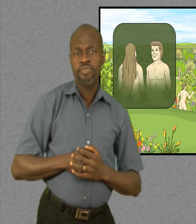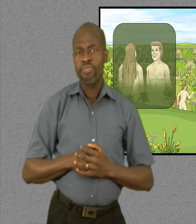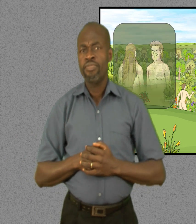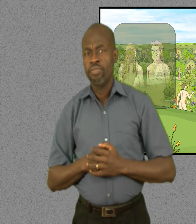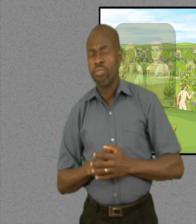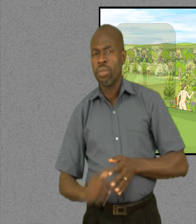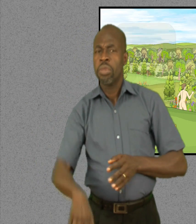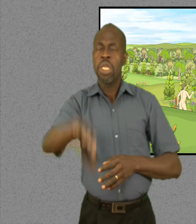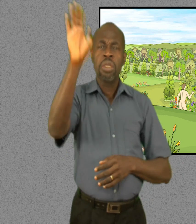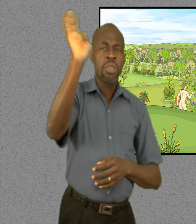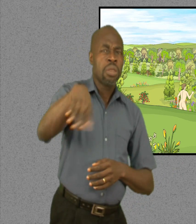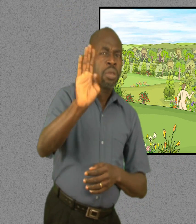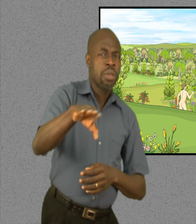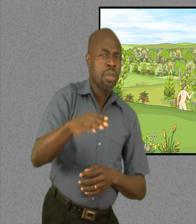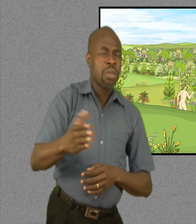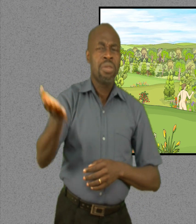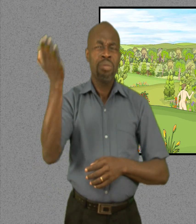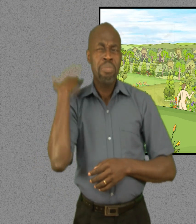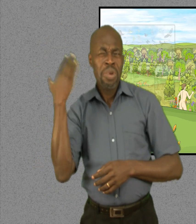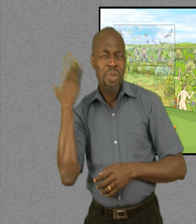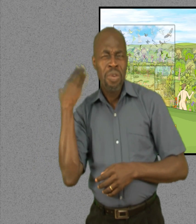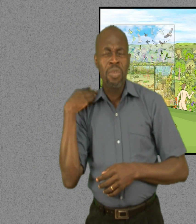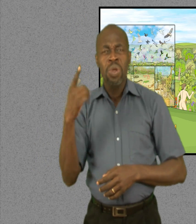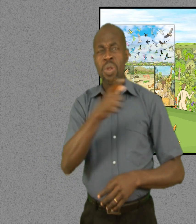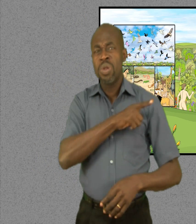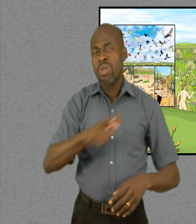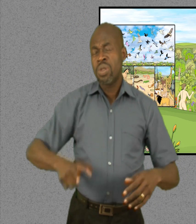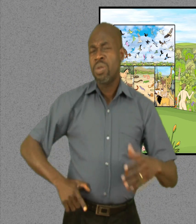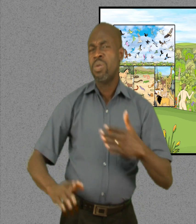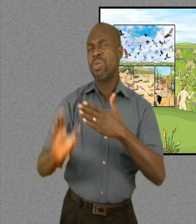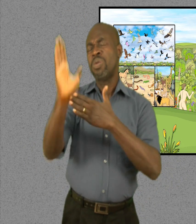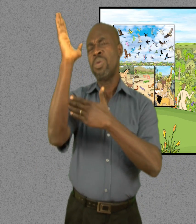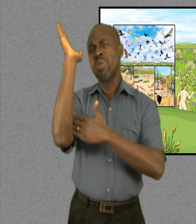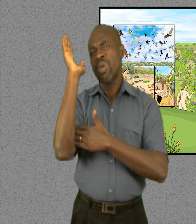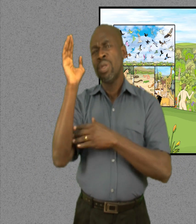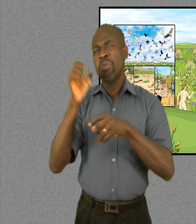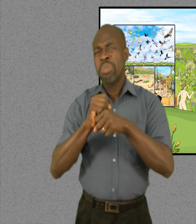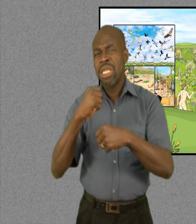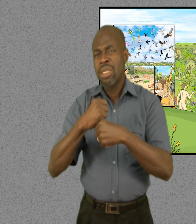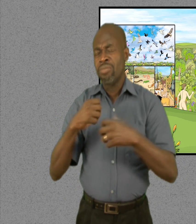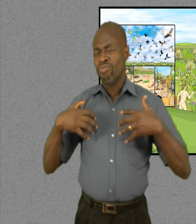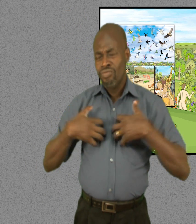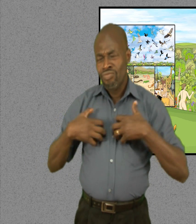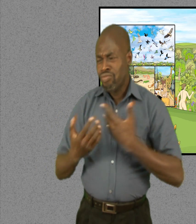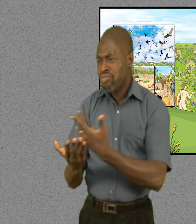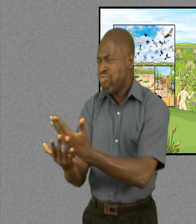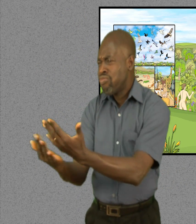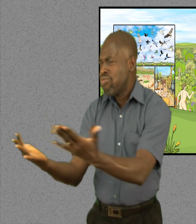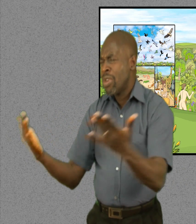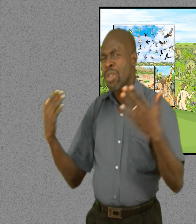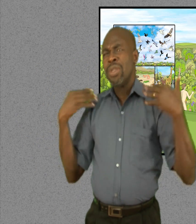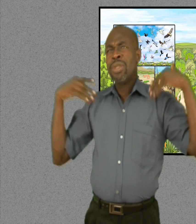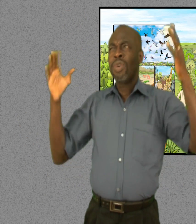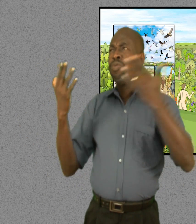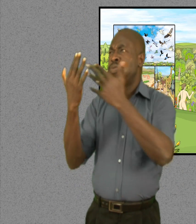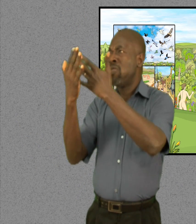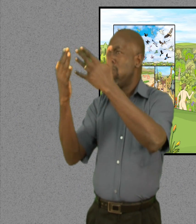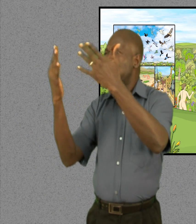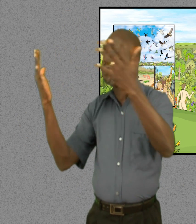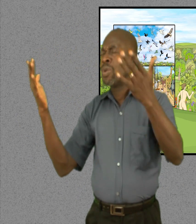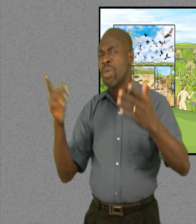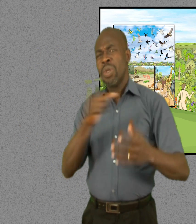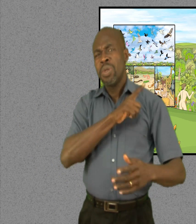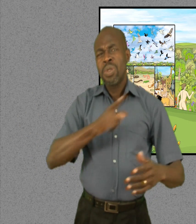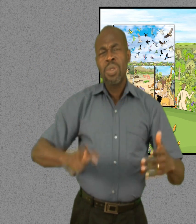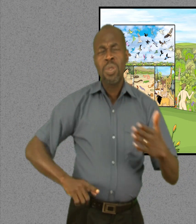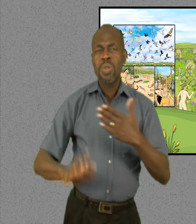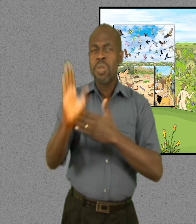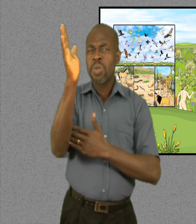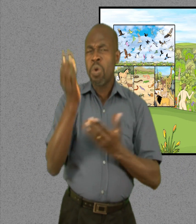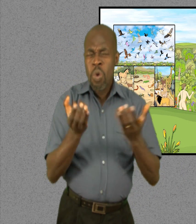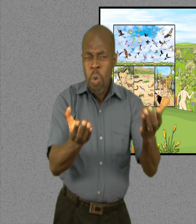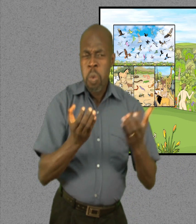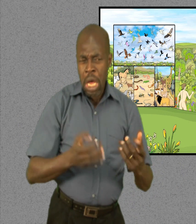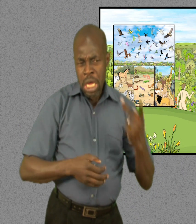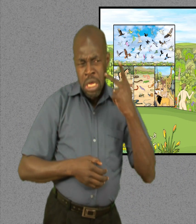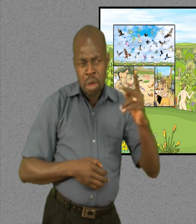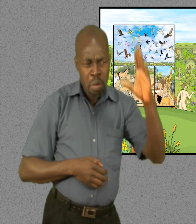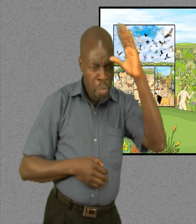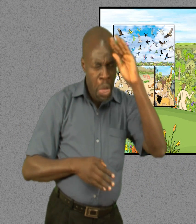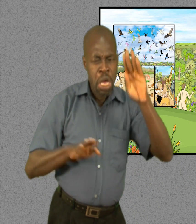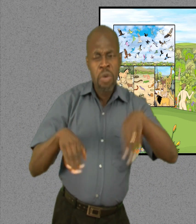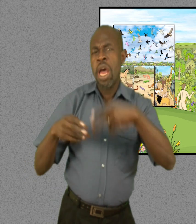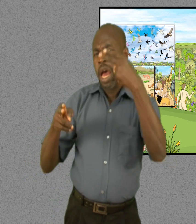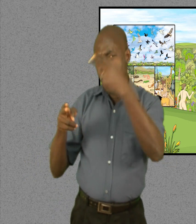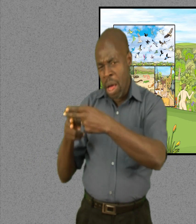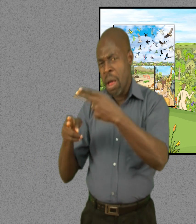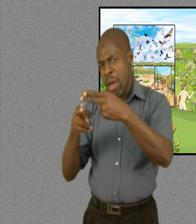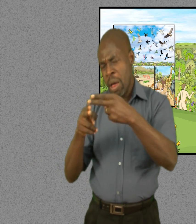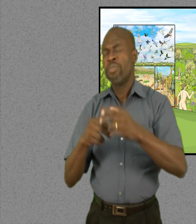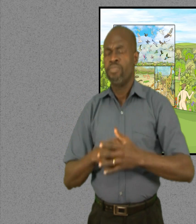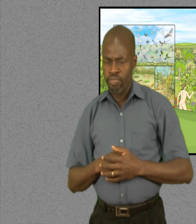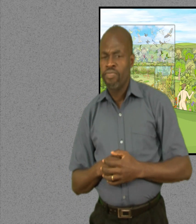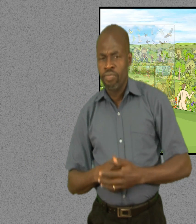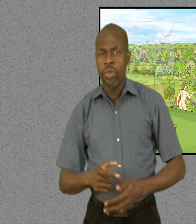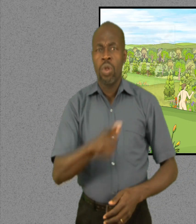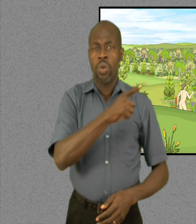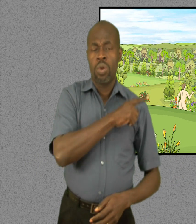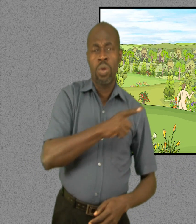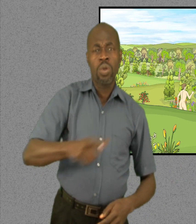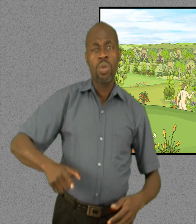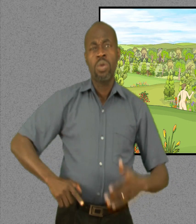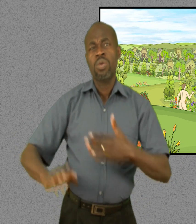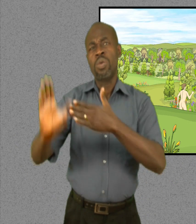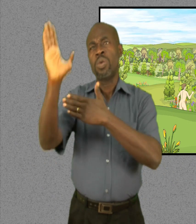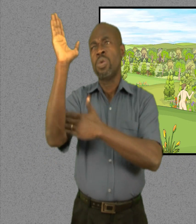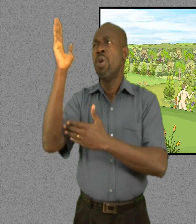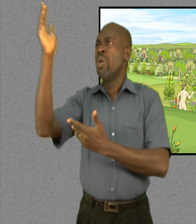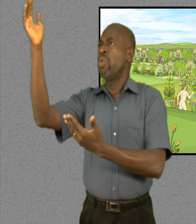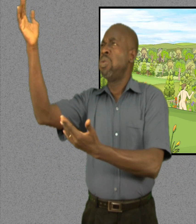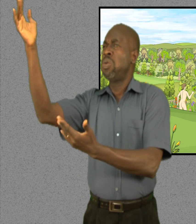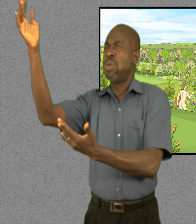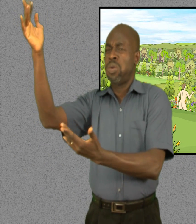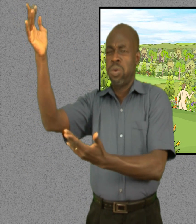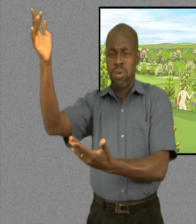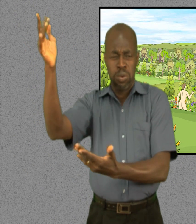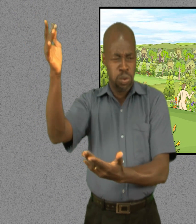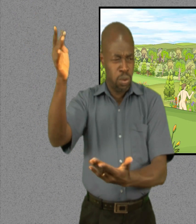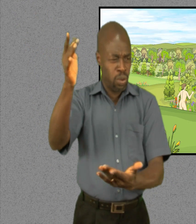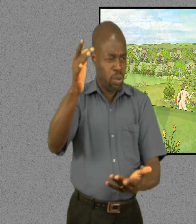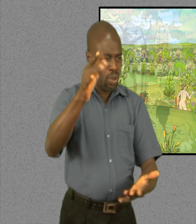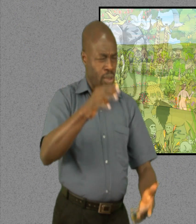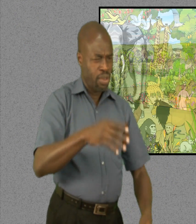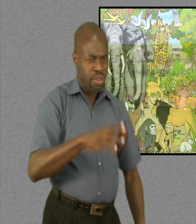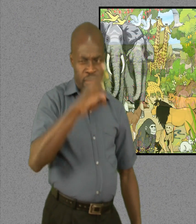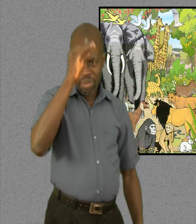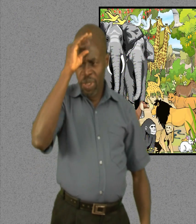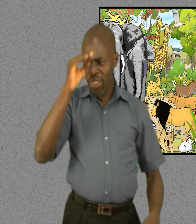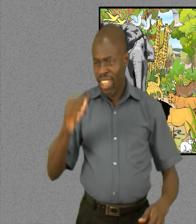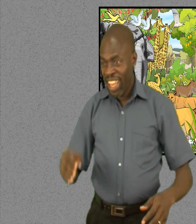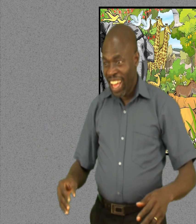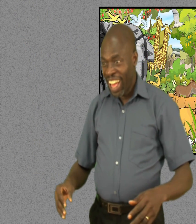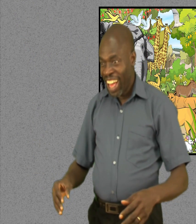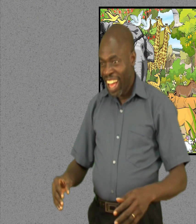And out of the ground the LORD God formed every beast of the field and every bird of the air, and He brought them to the man to see what he would name each one.